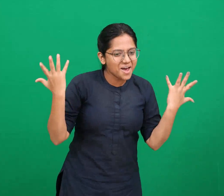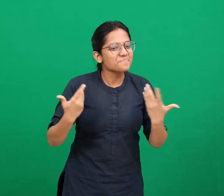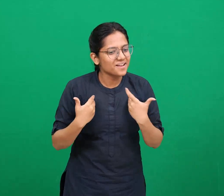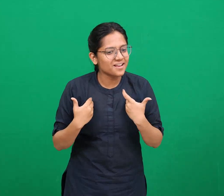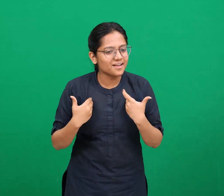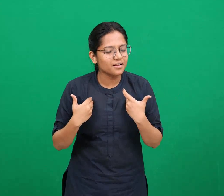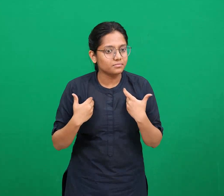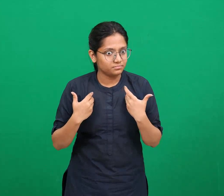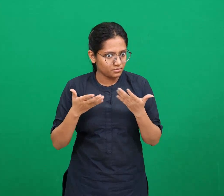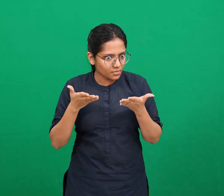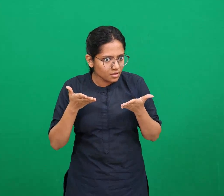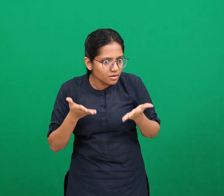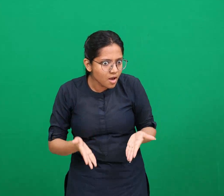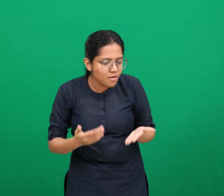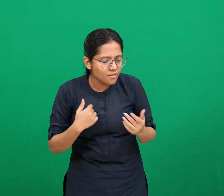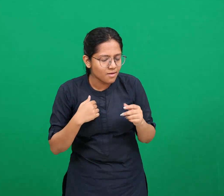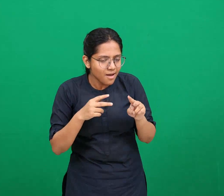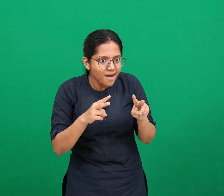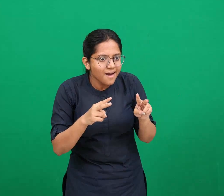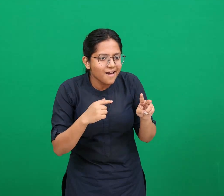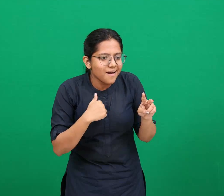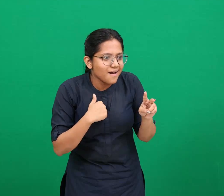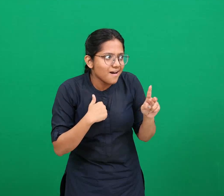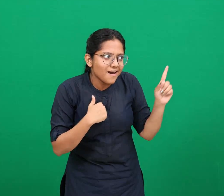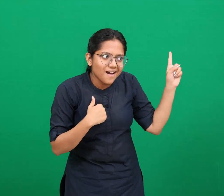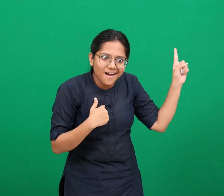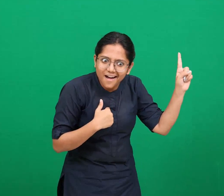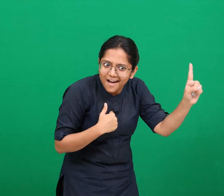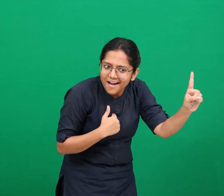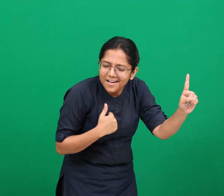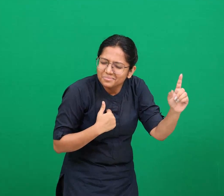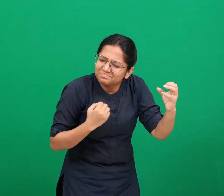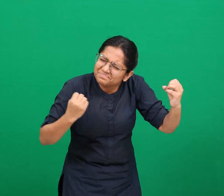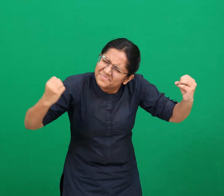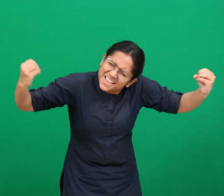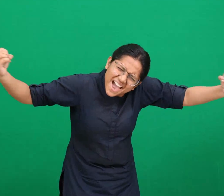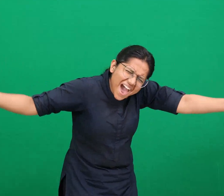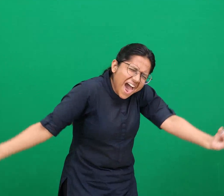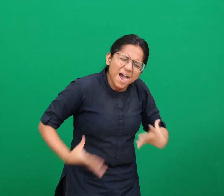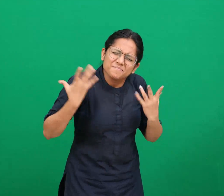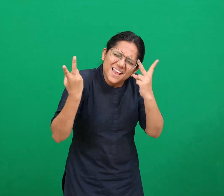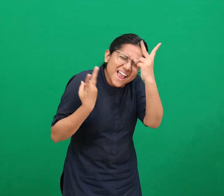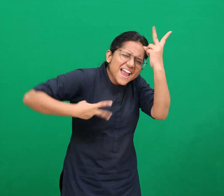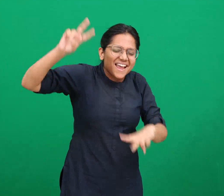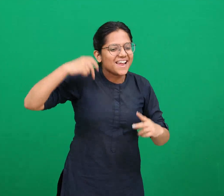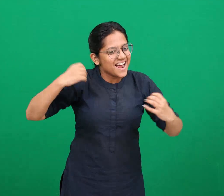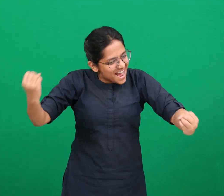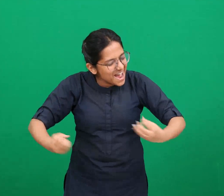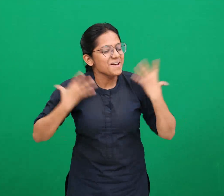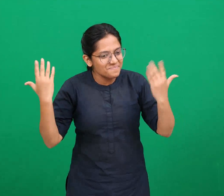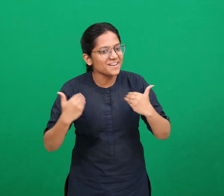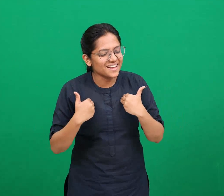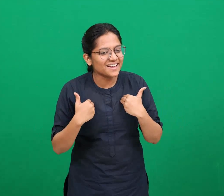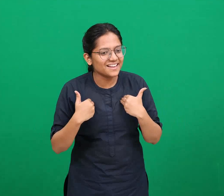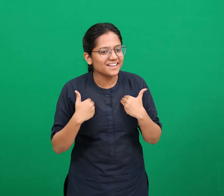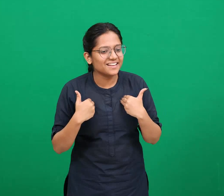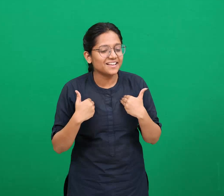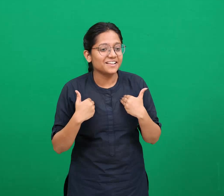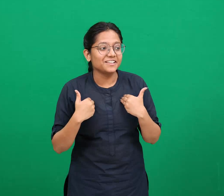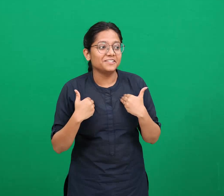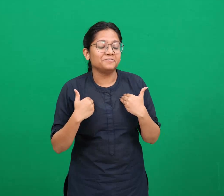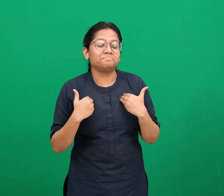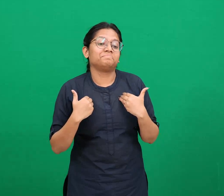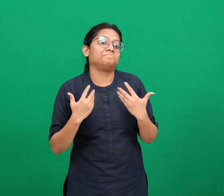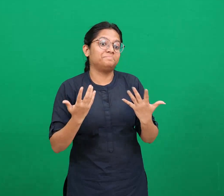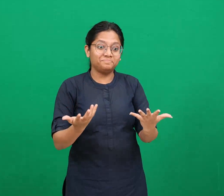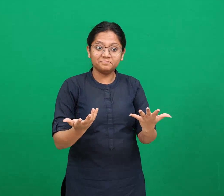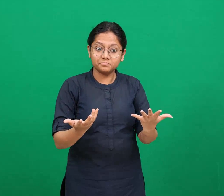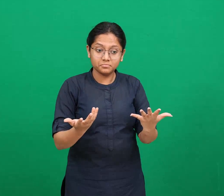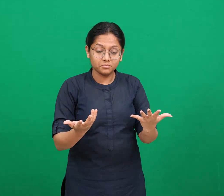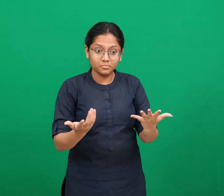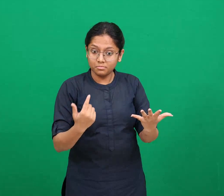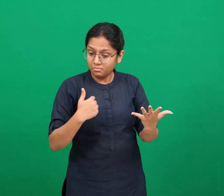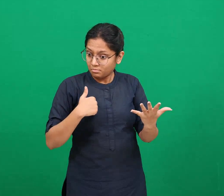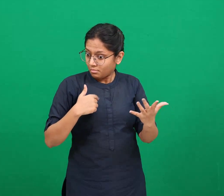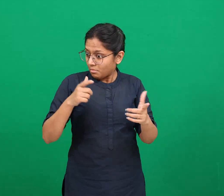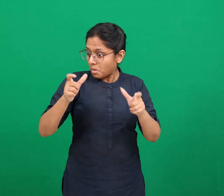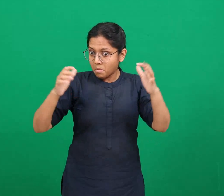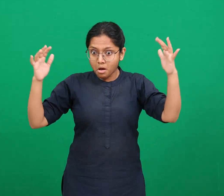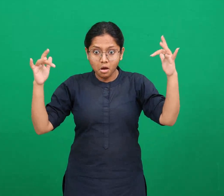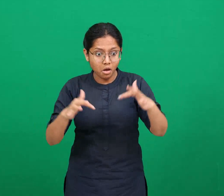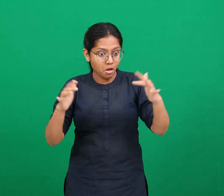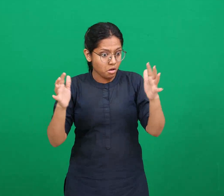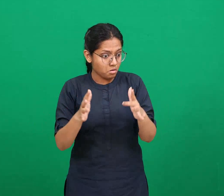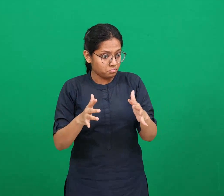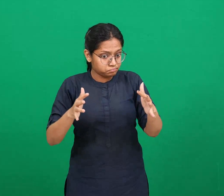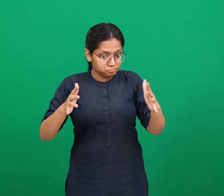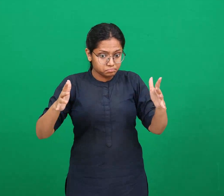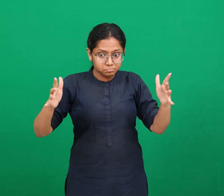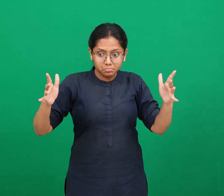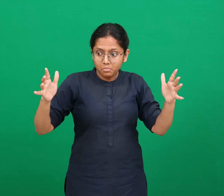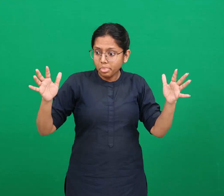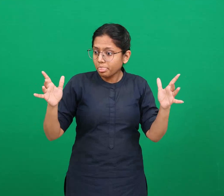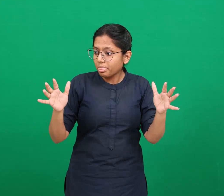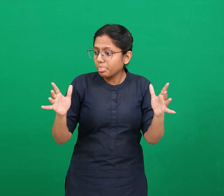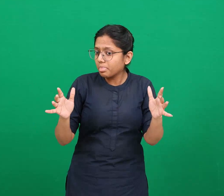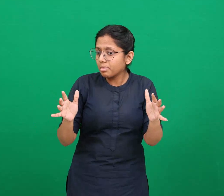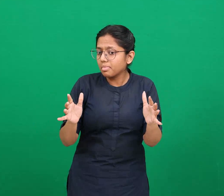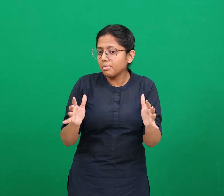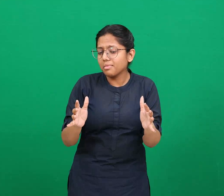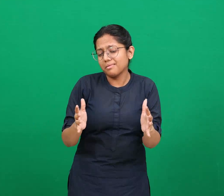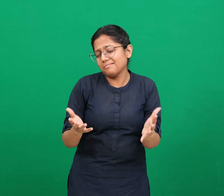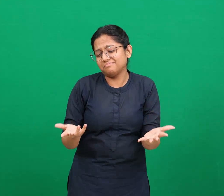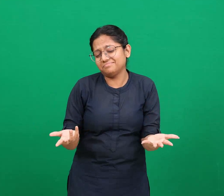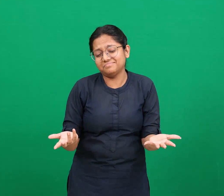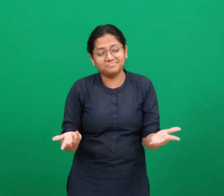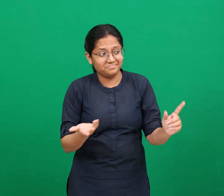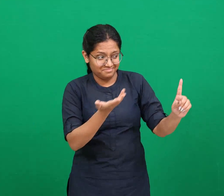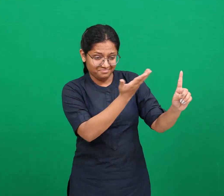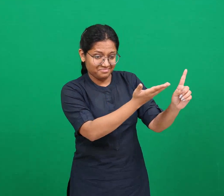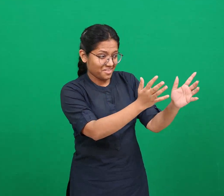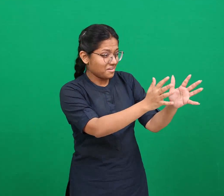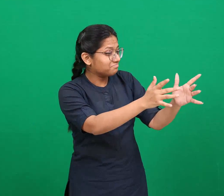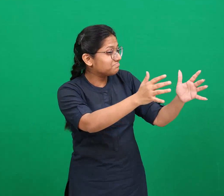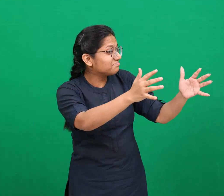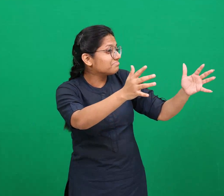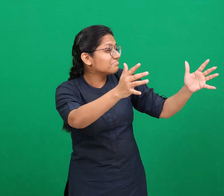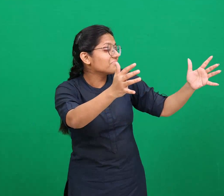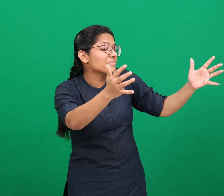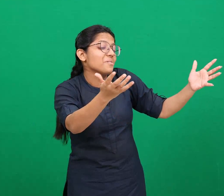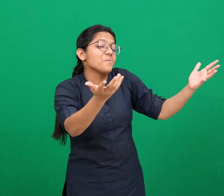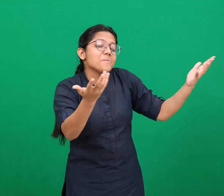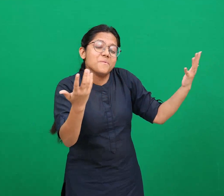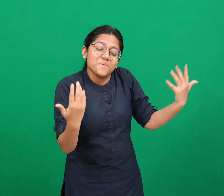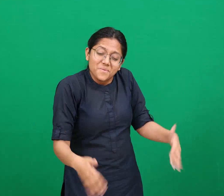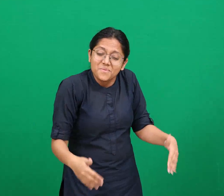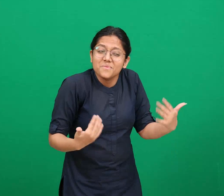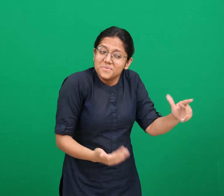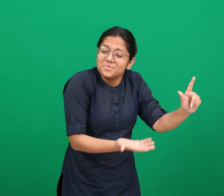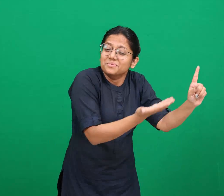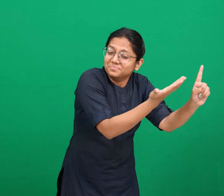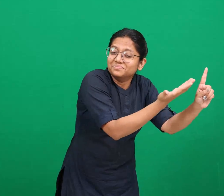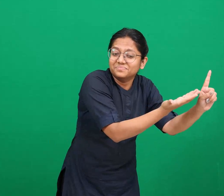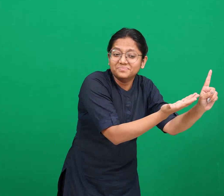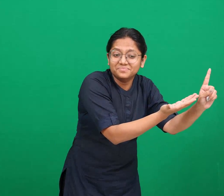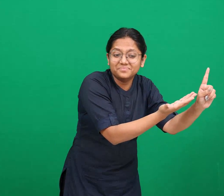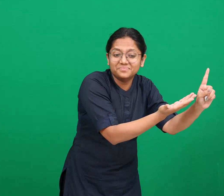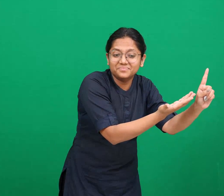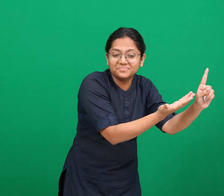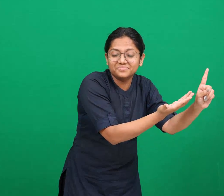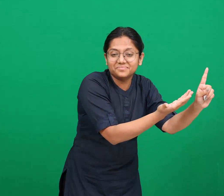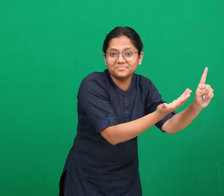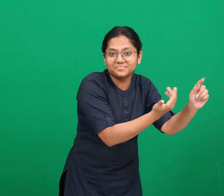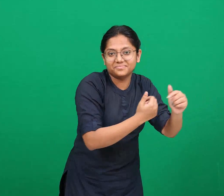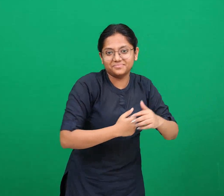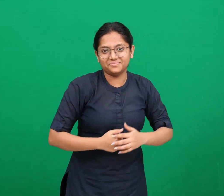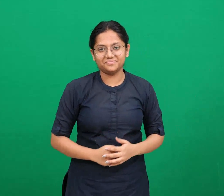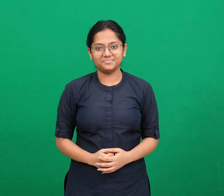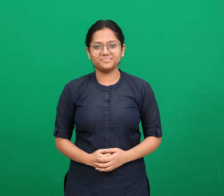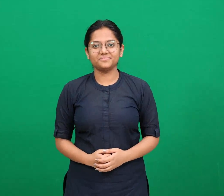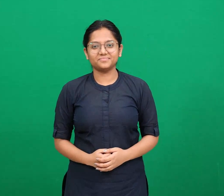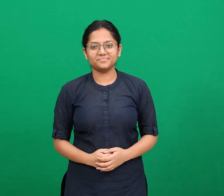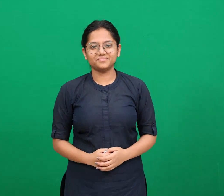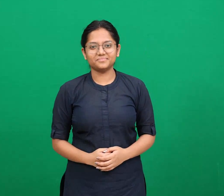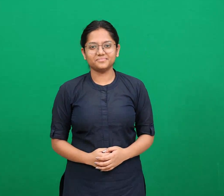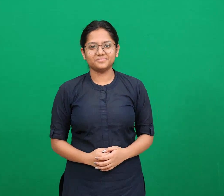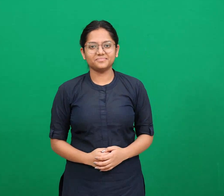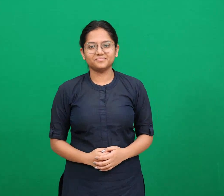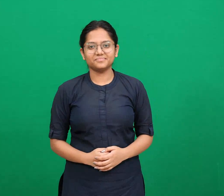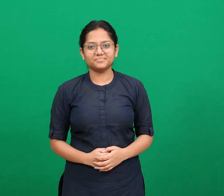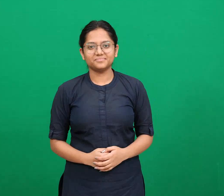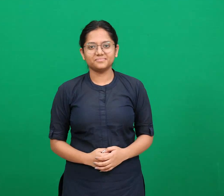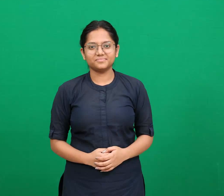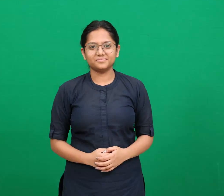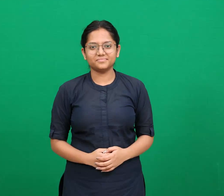That joy is mine, and it is now complete. He must increase; I must decrease.